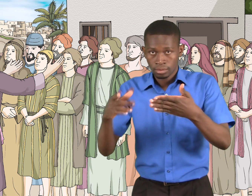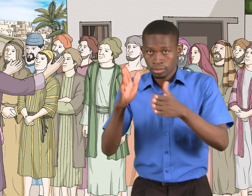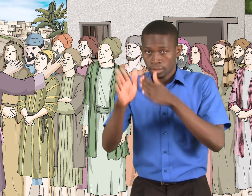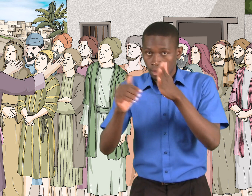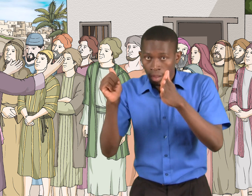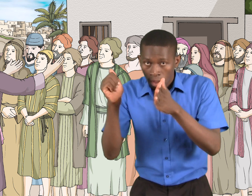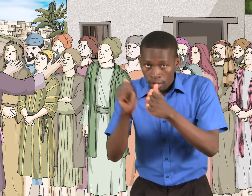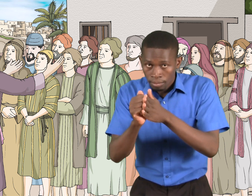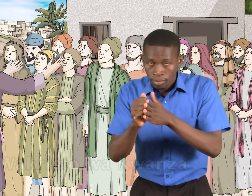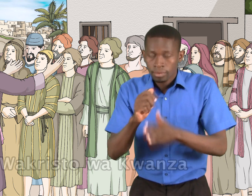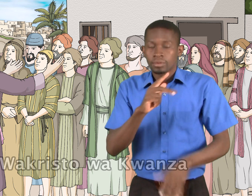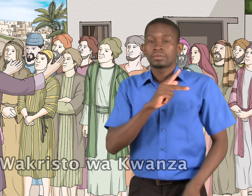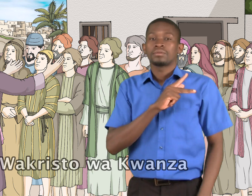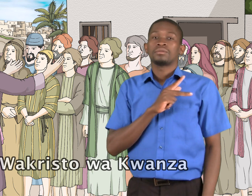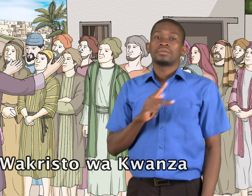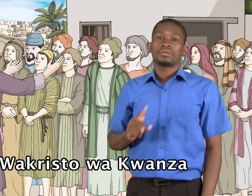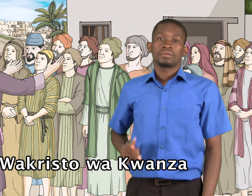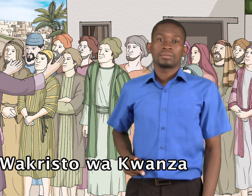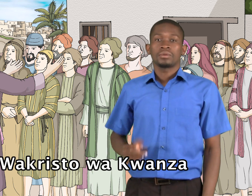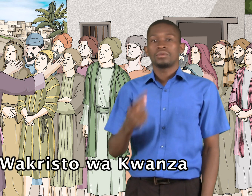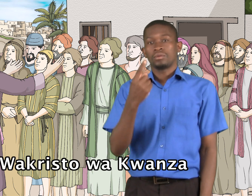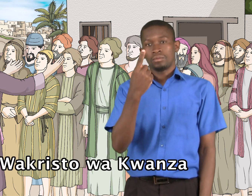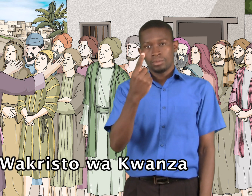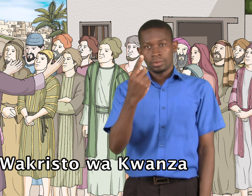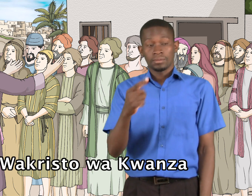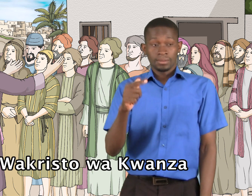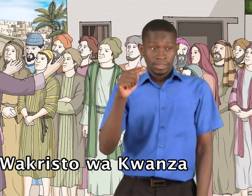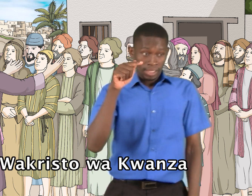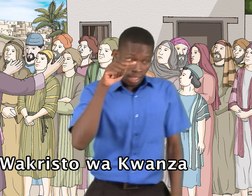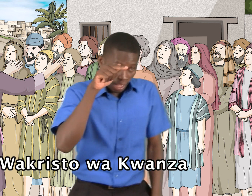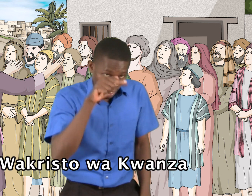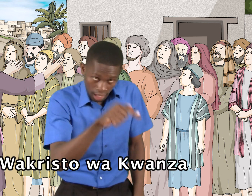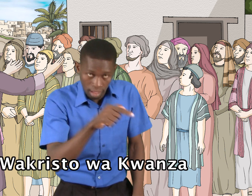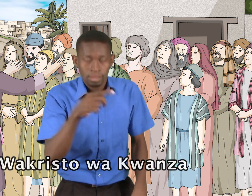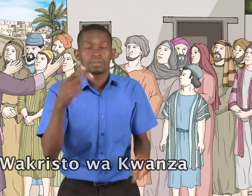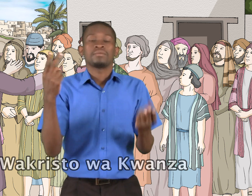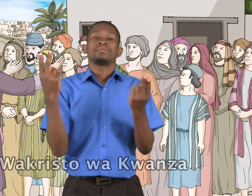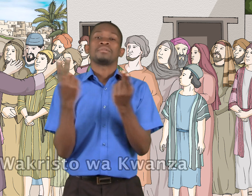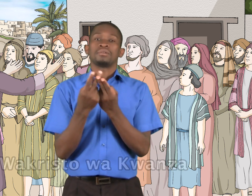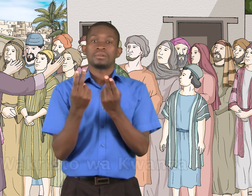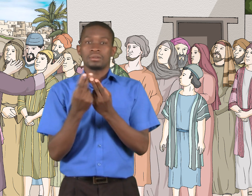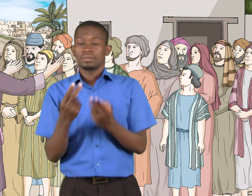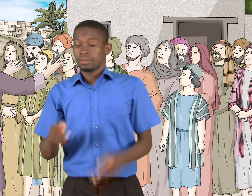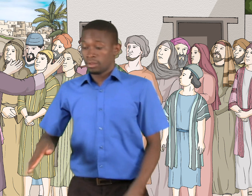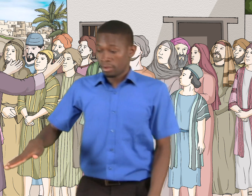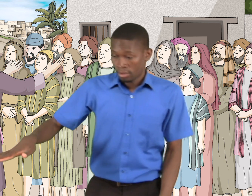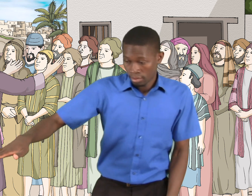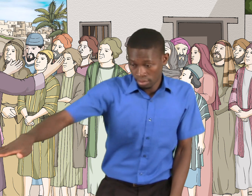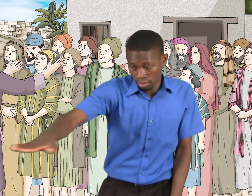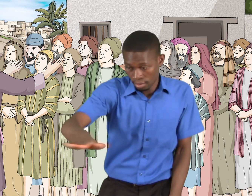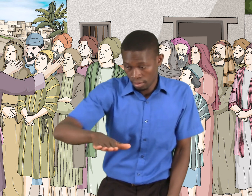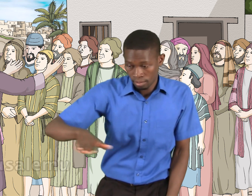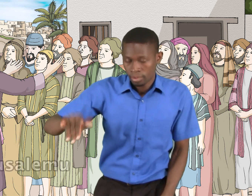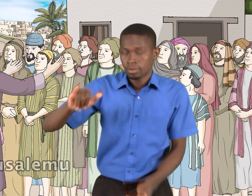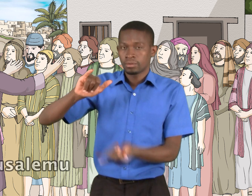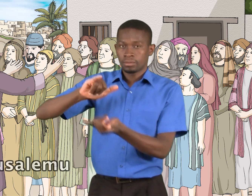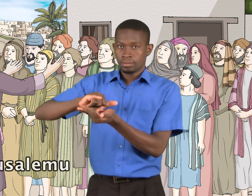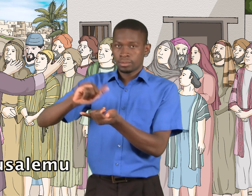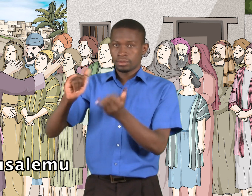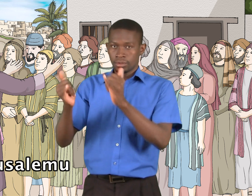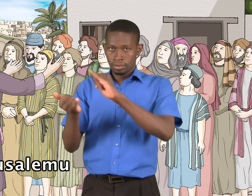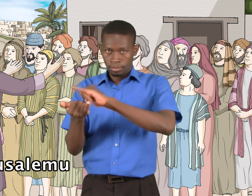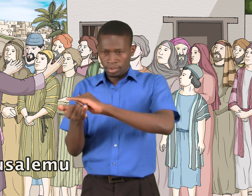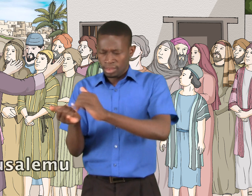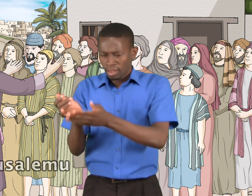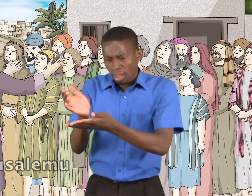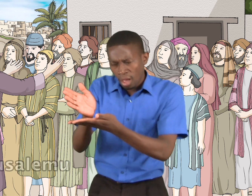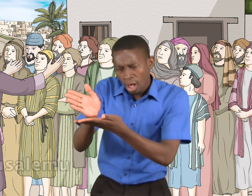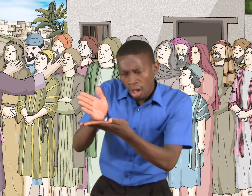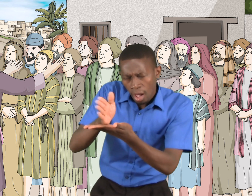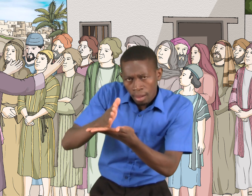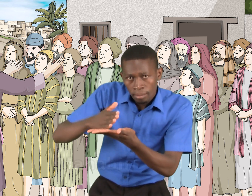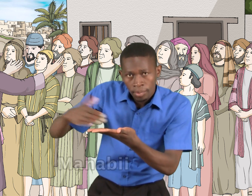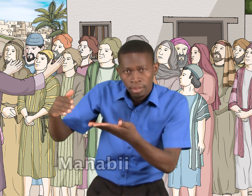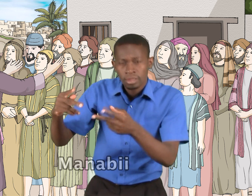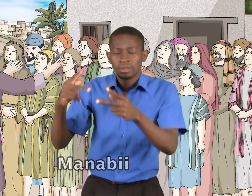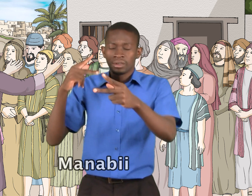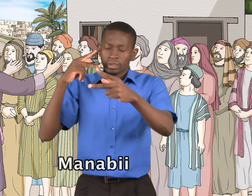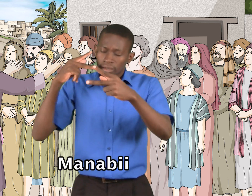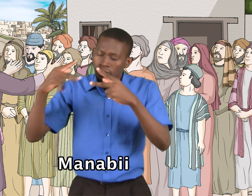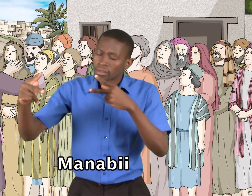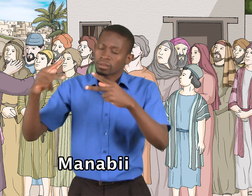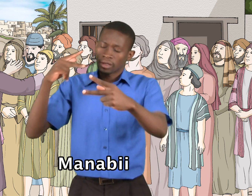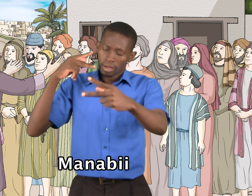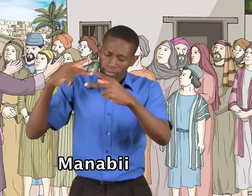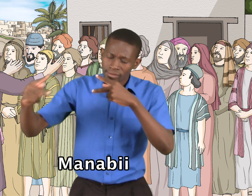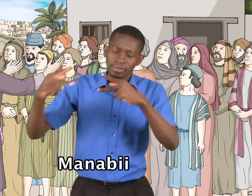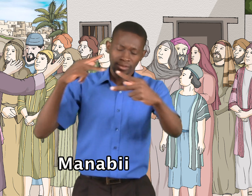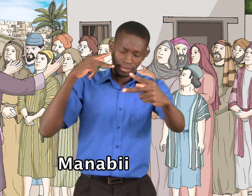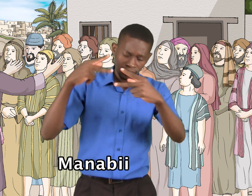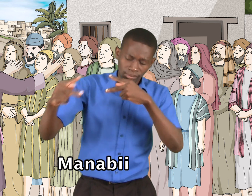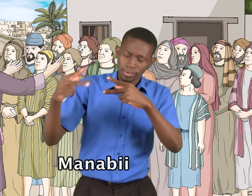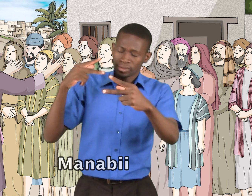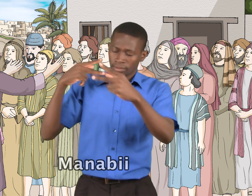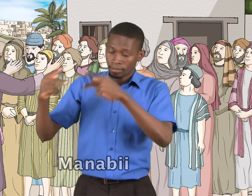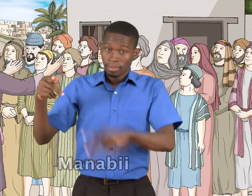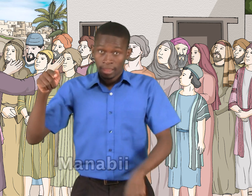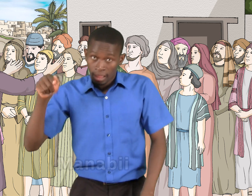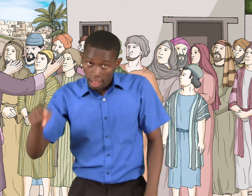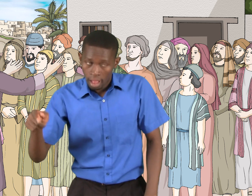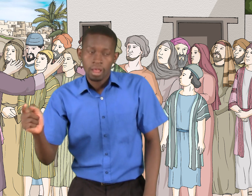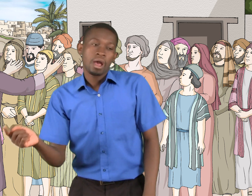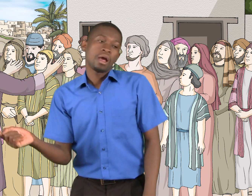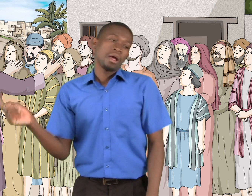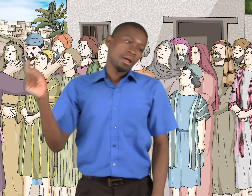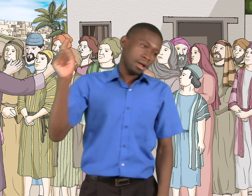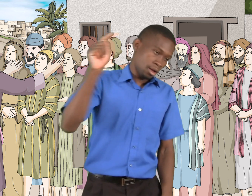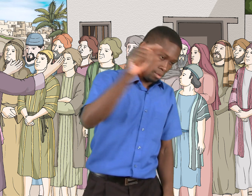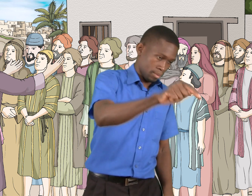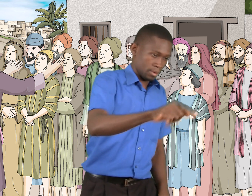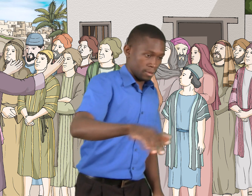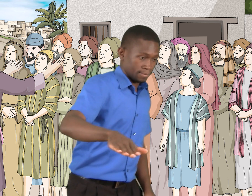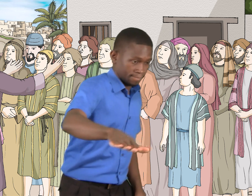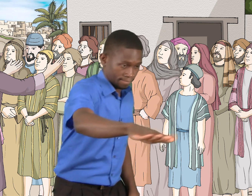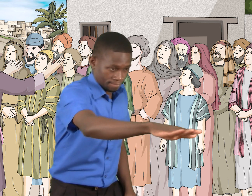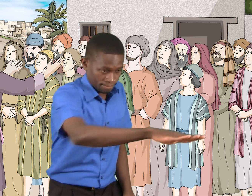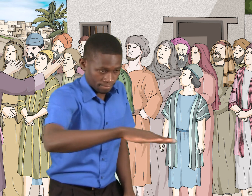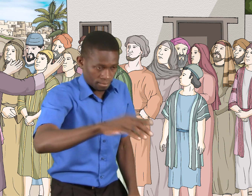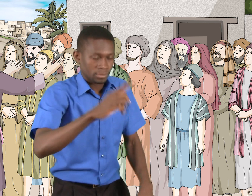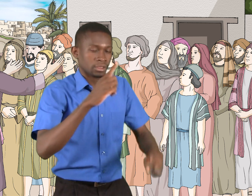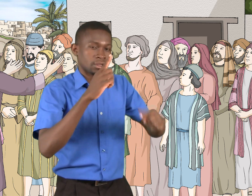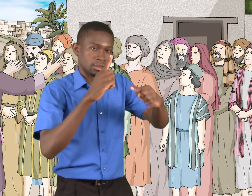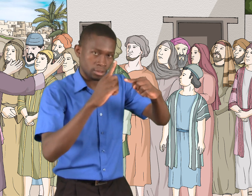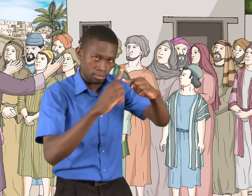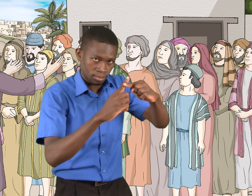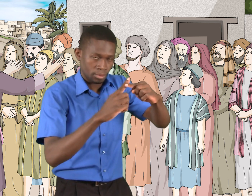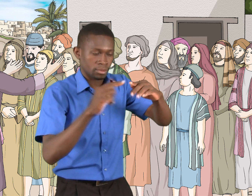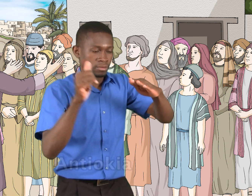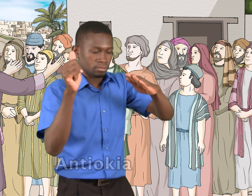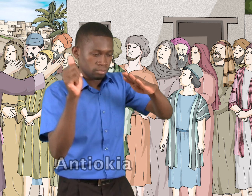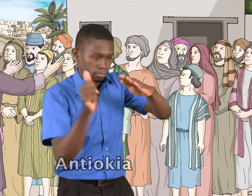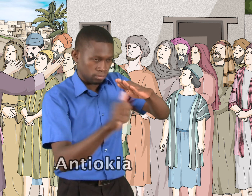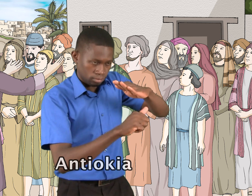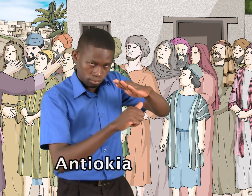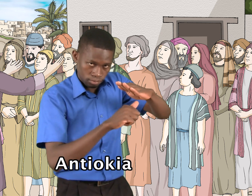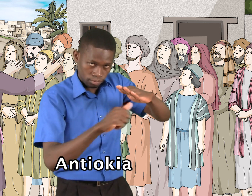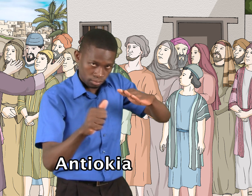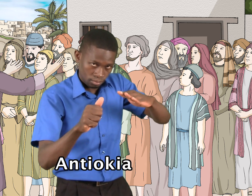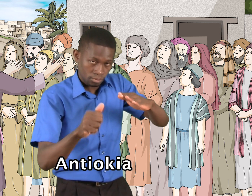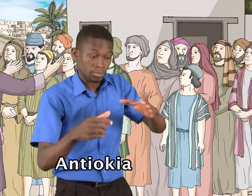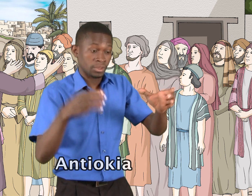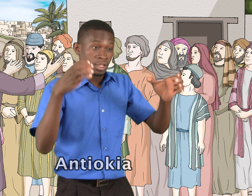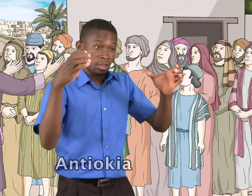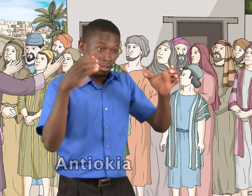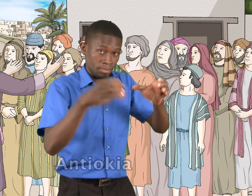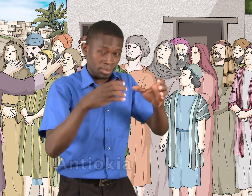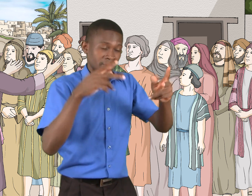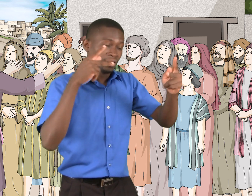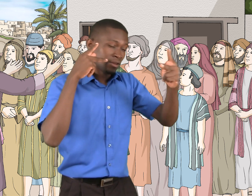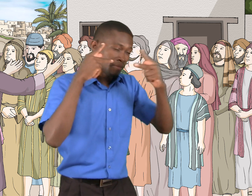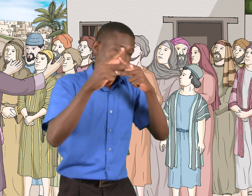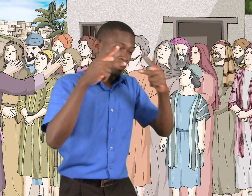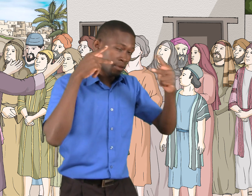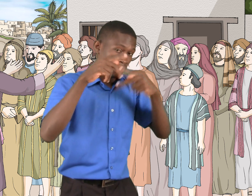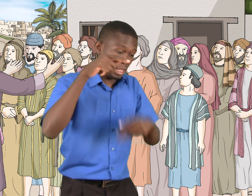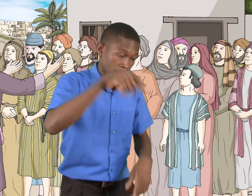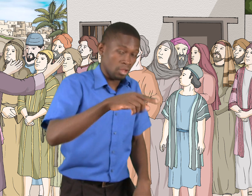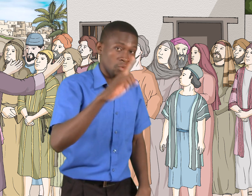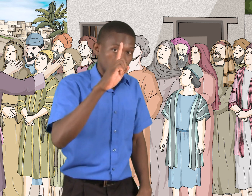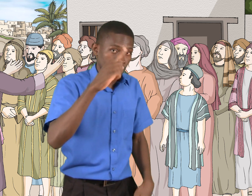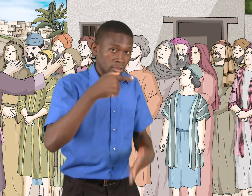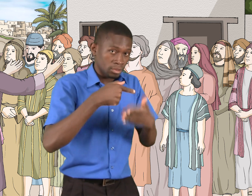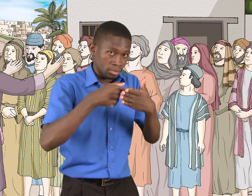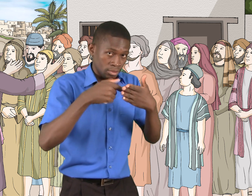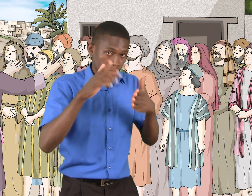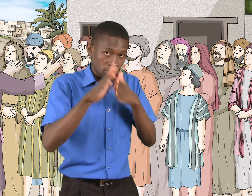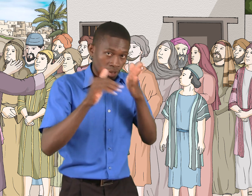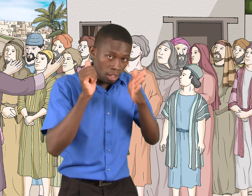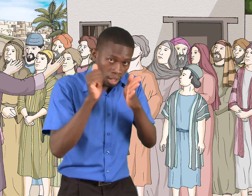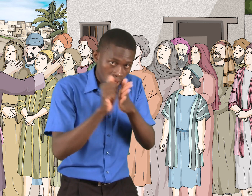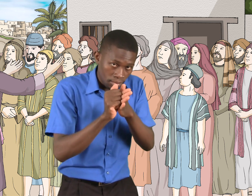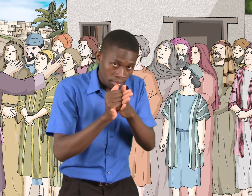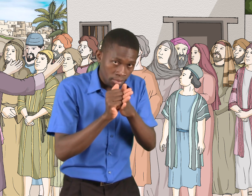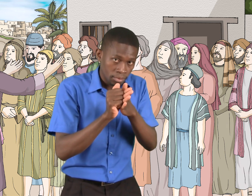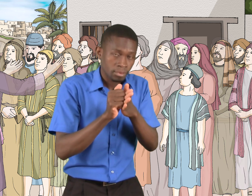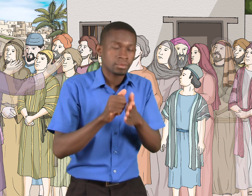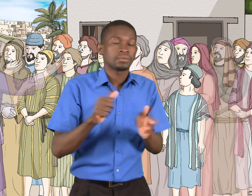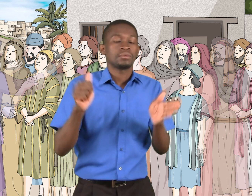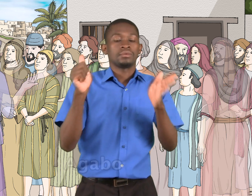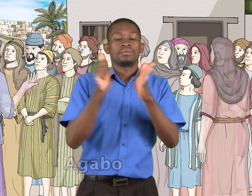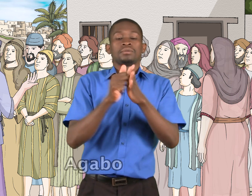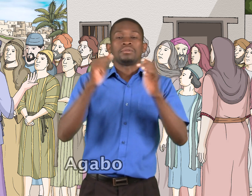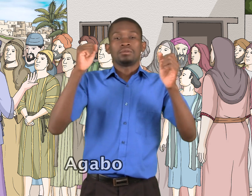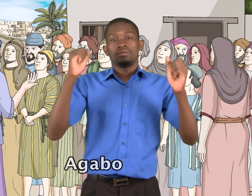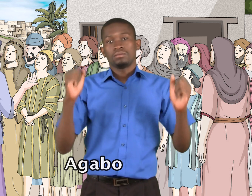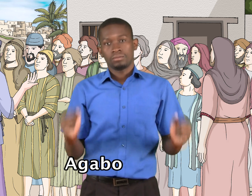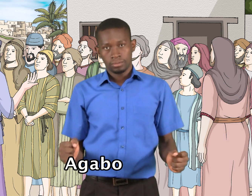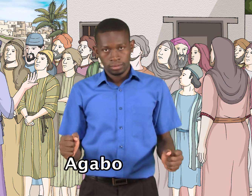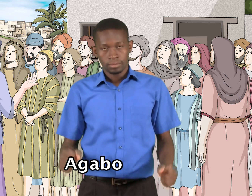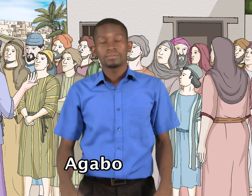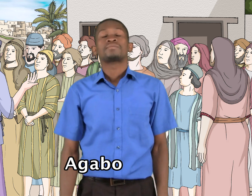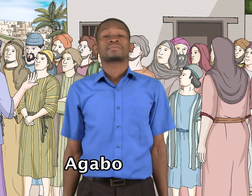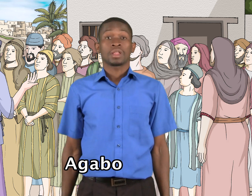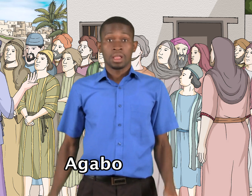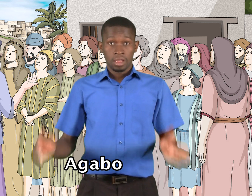The disciples were first called Christians at Antioch. In those days some prophets came down from Jerusalem to Antioch.